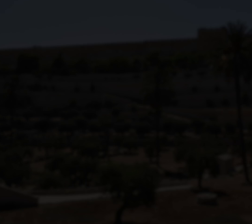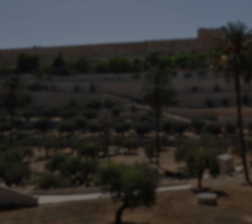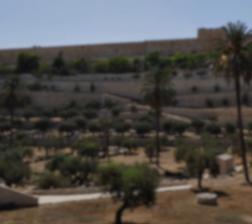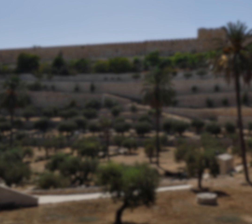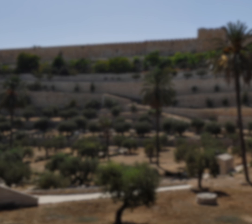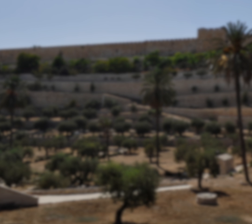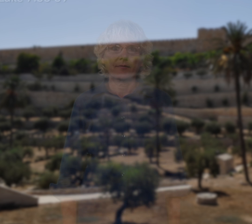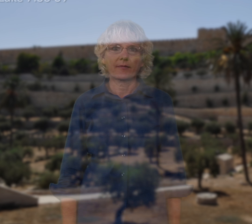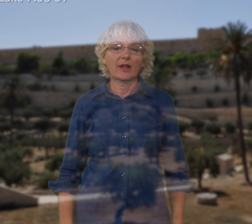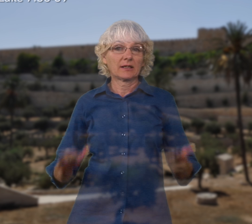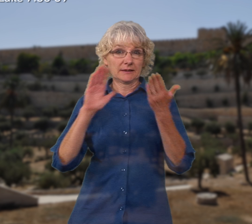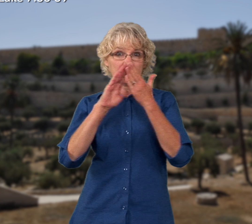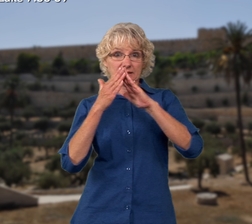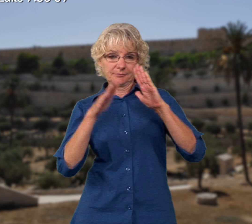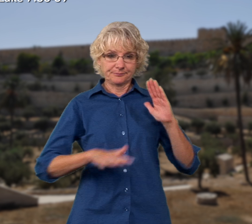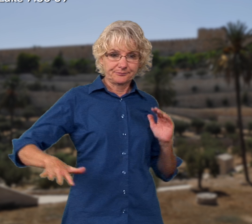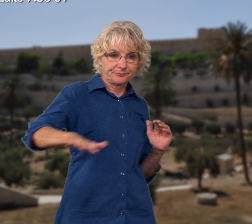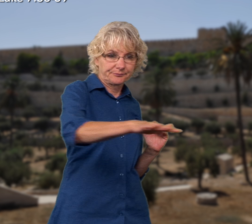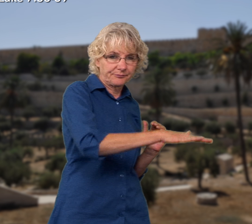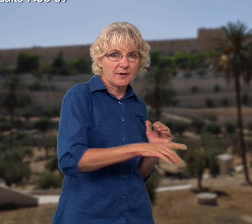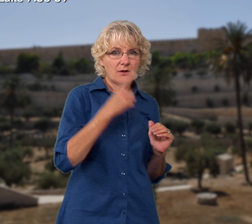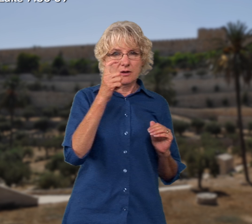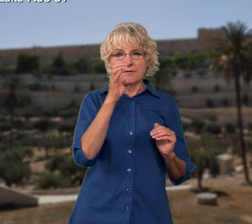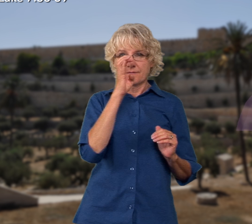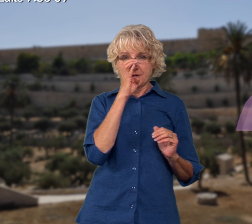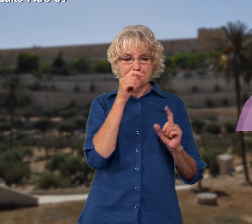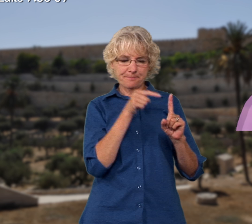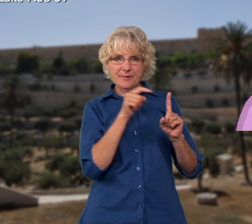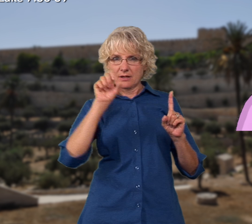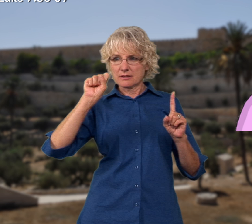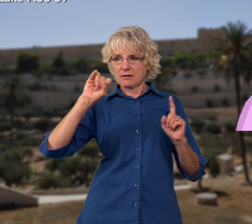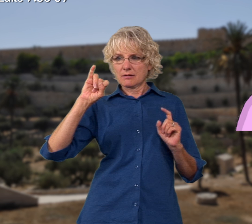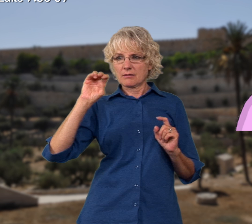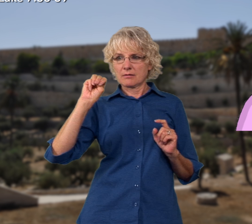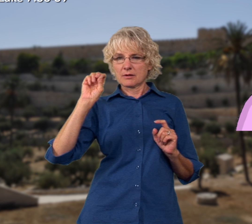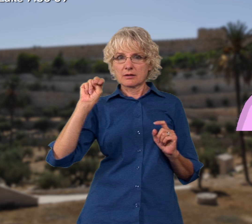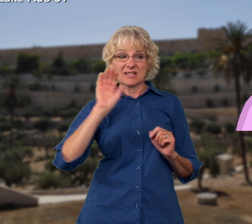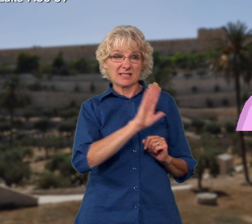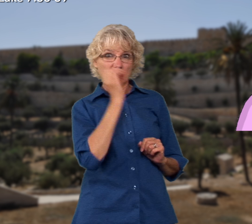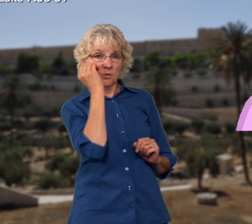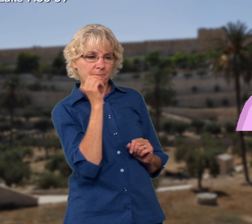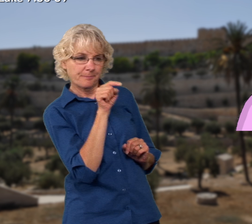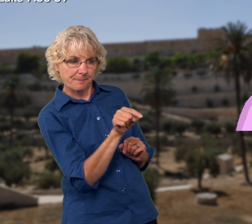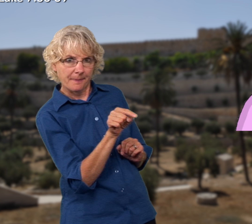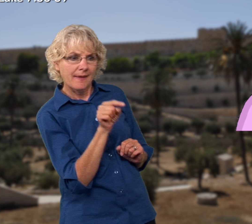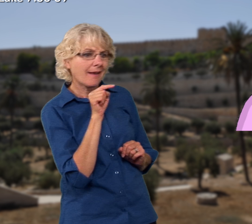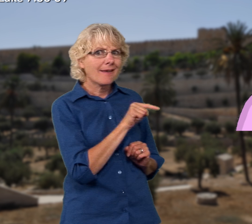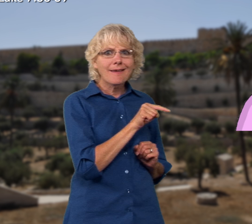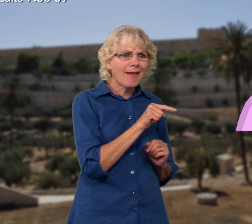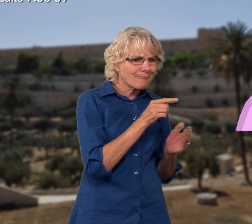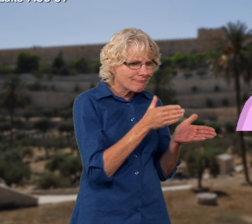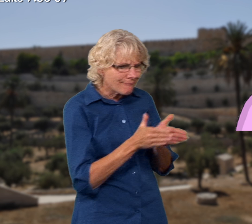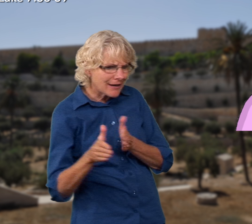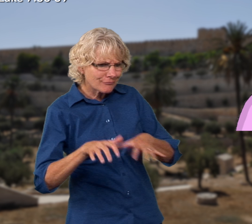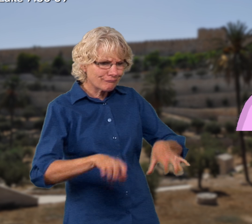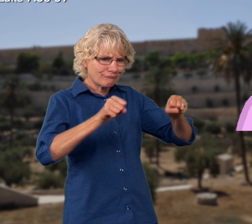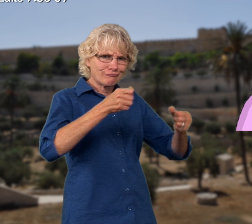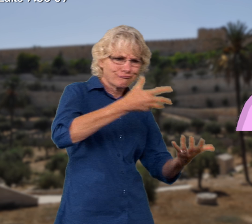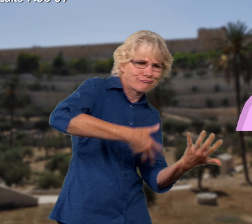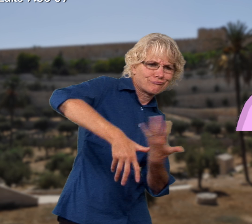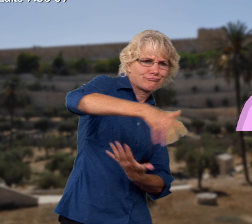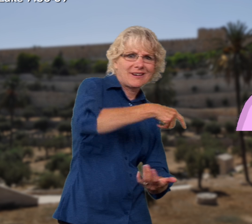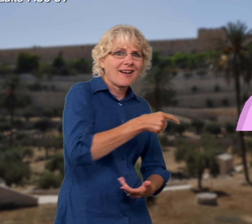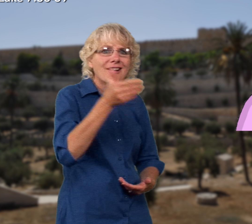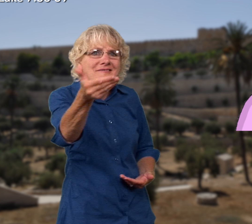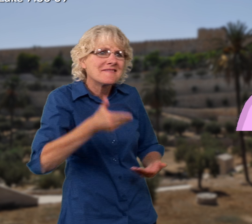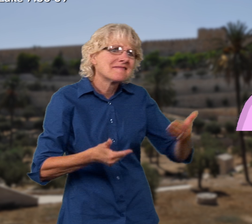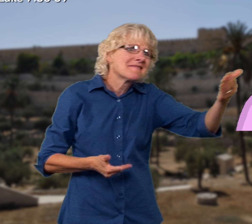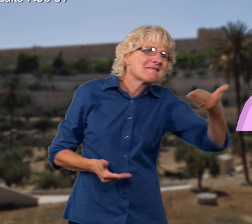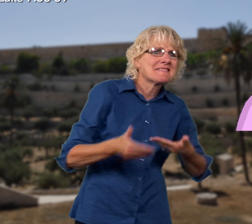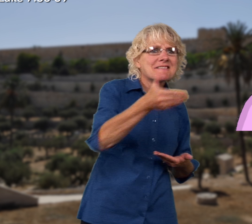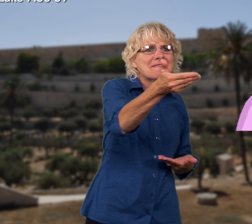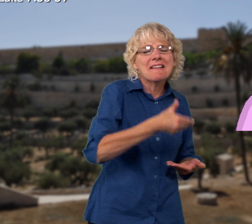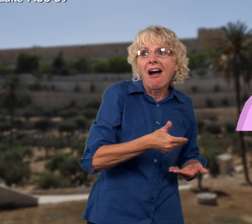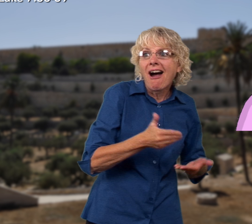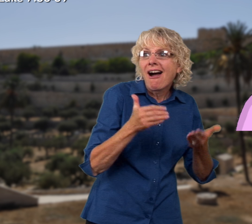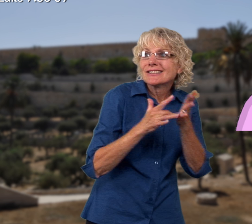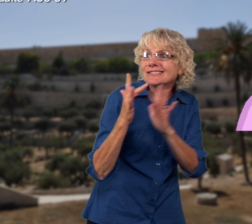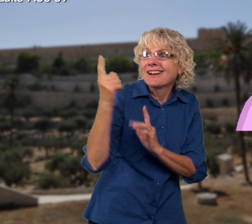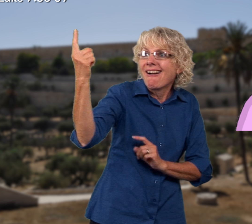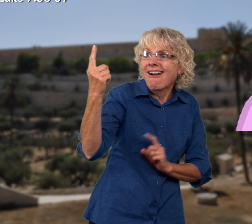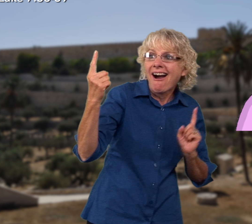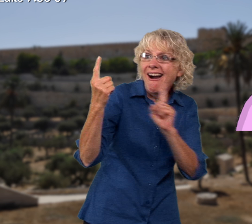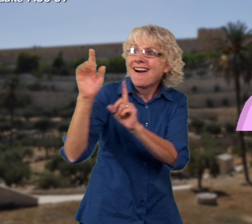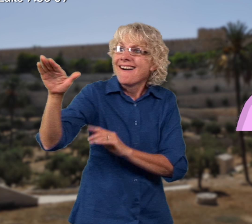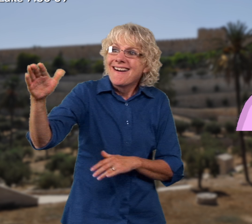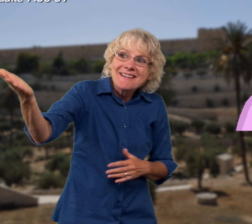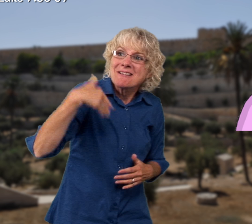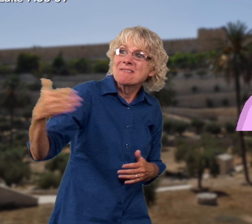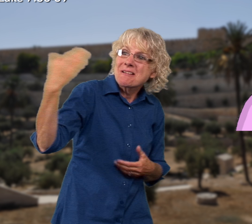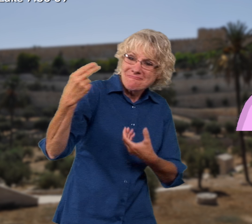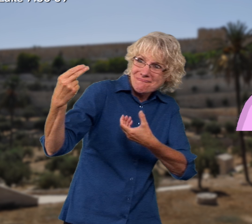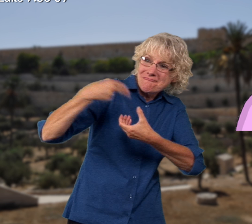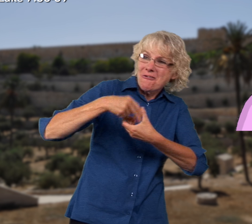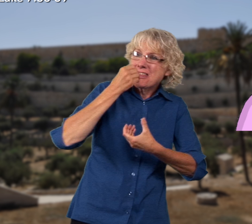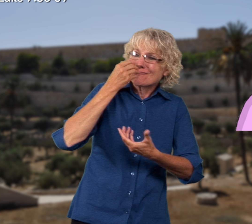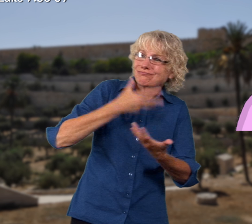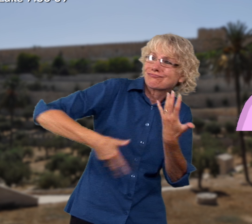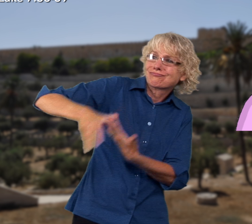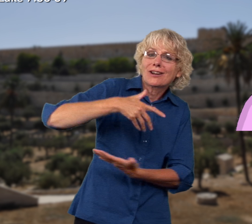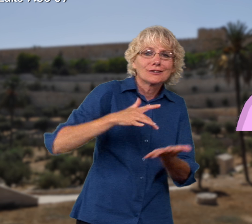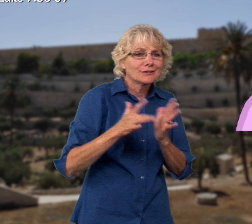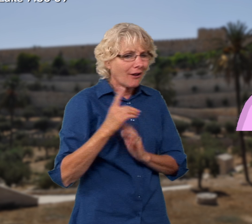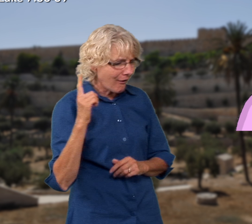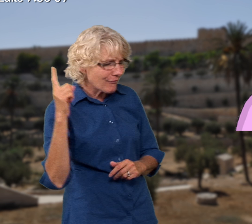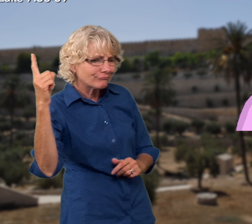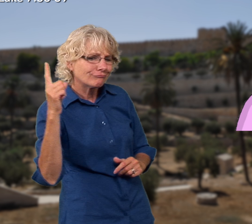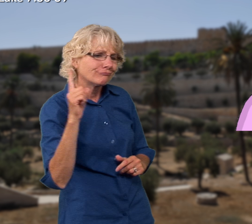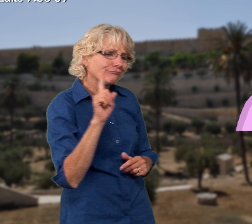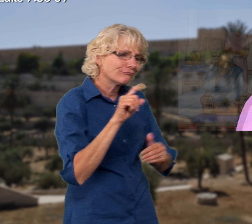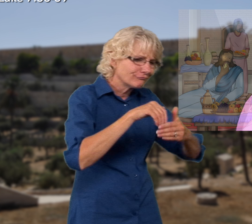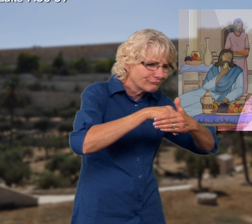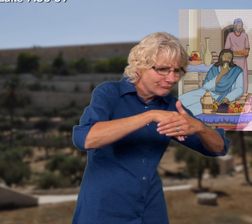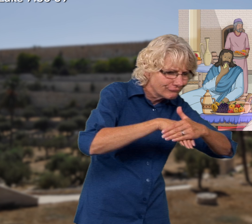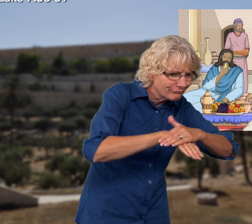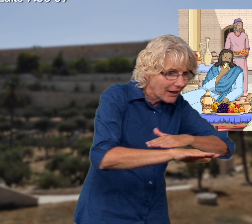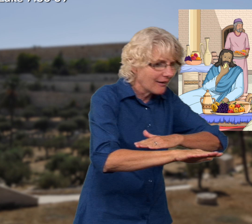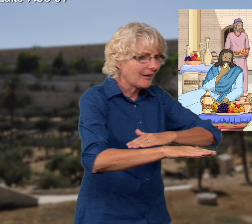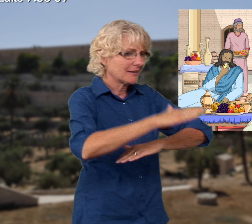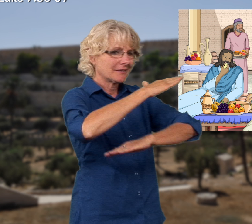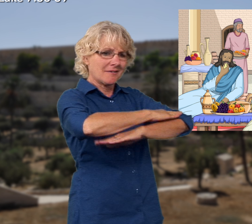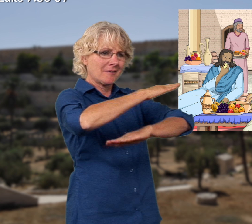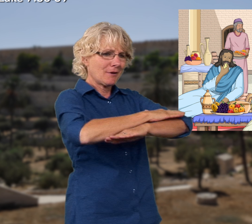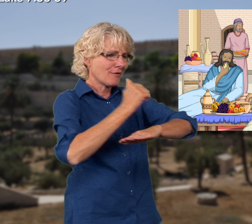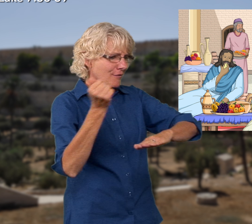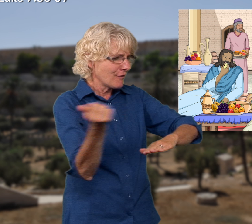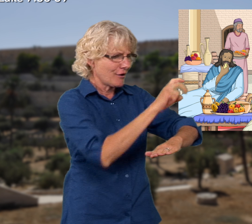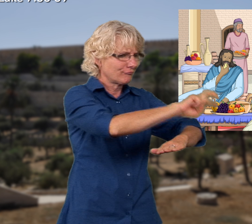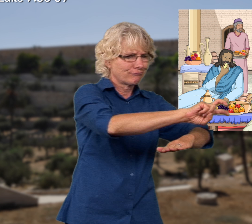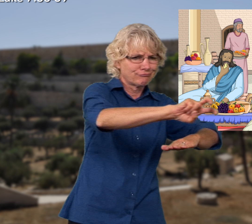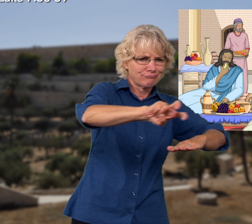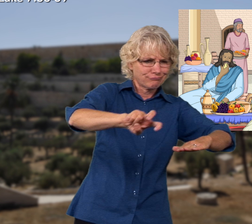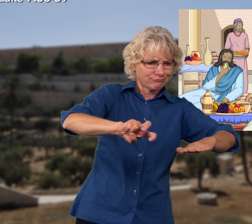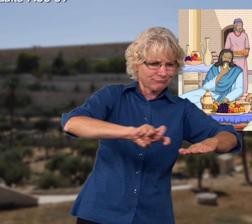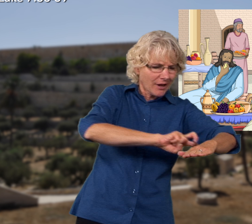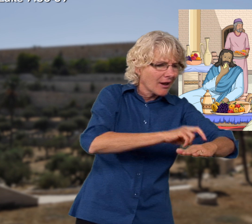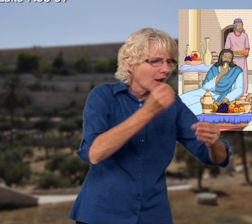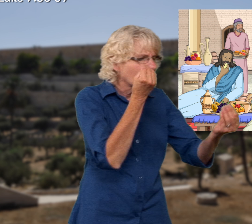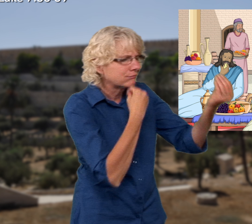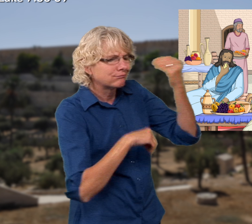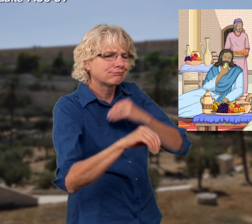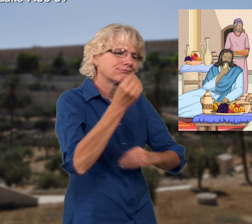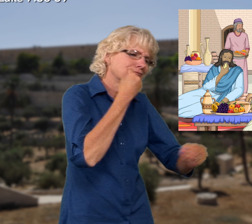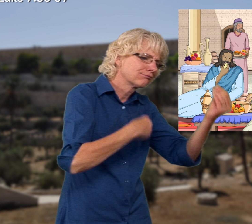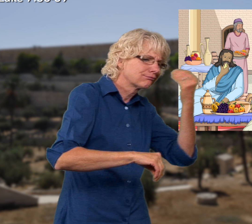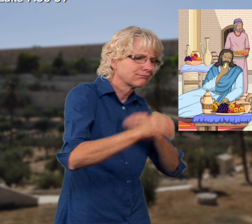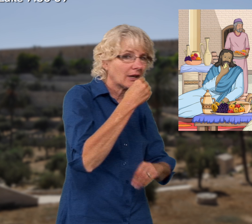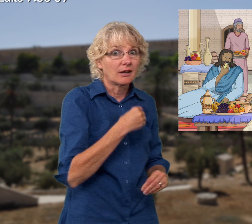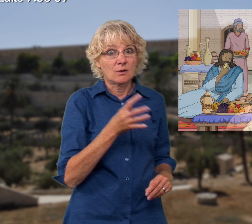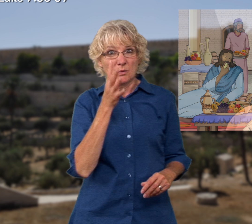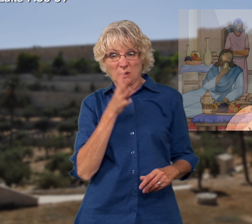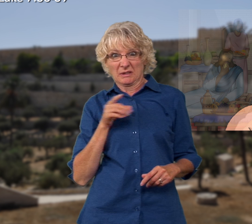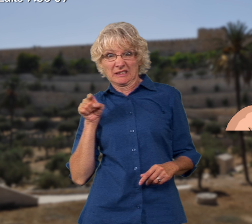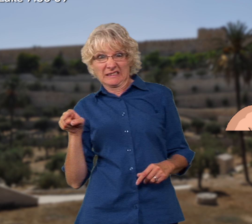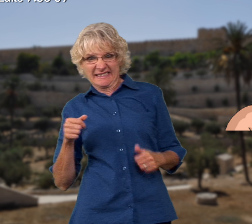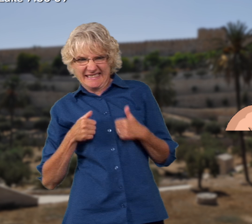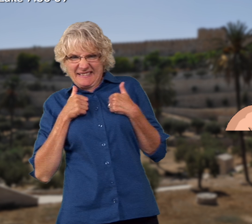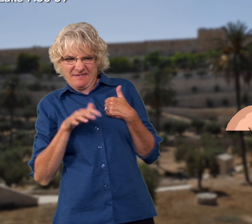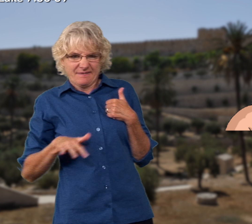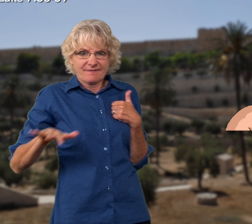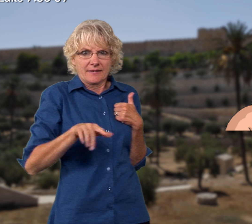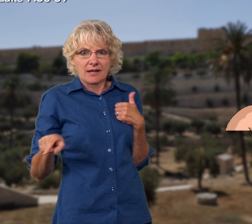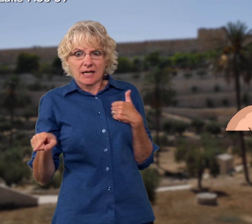Then one of the Pharisees invited Jesus to eat with him, and He entered the Pharisee’s house and reclined at the table.